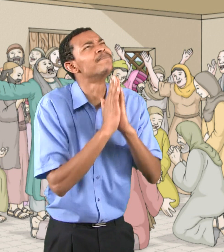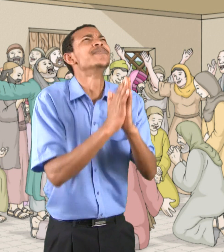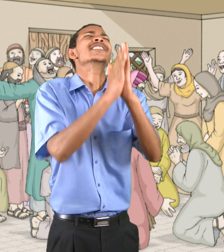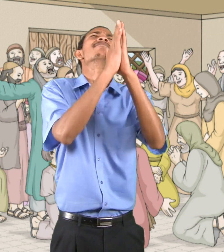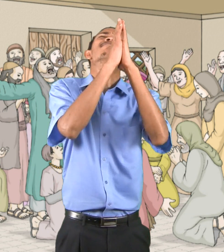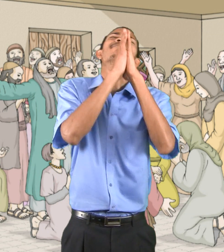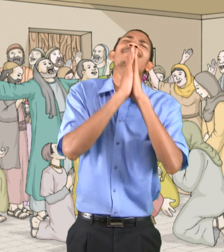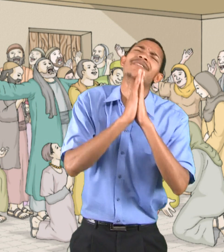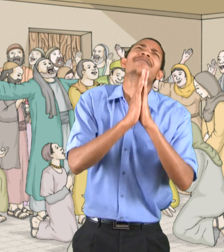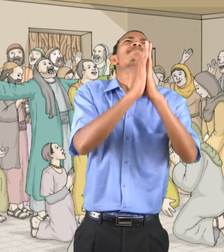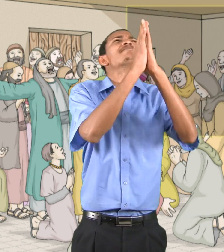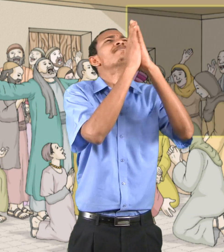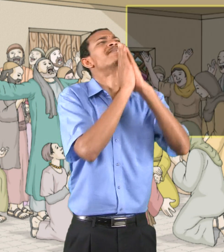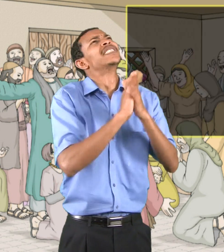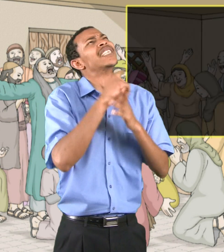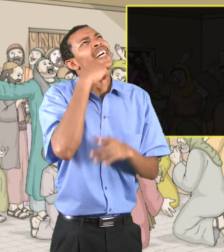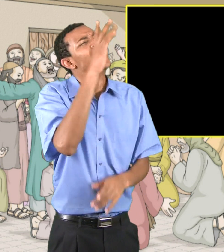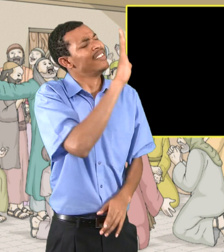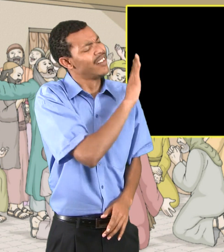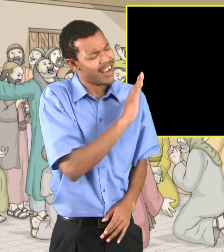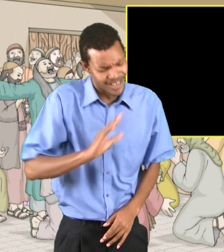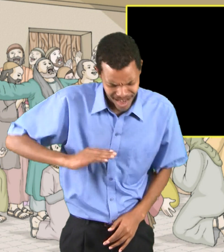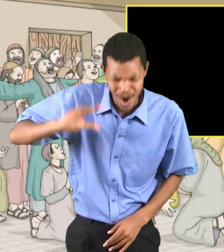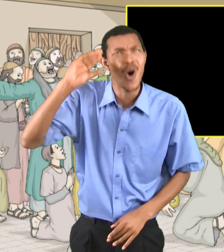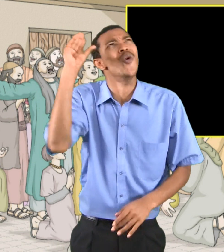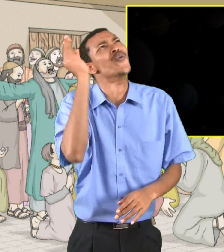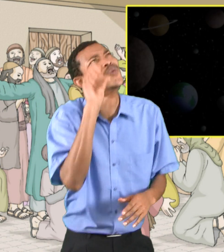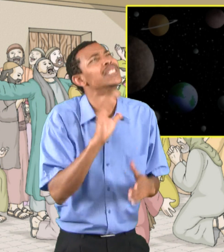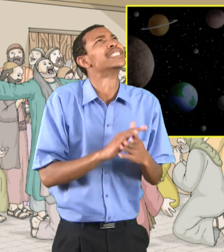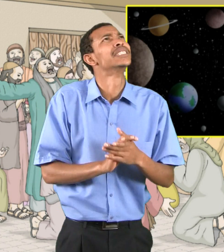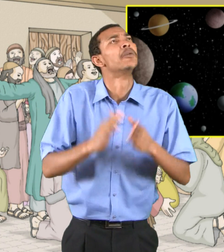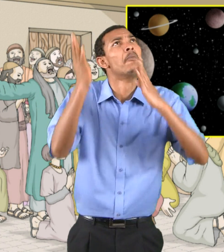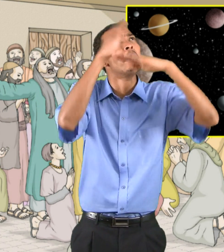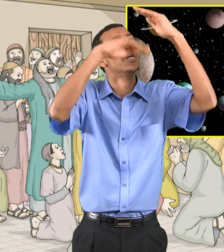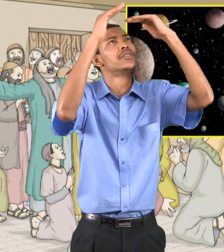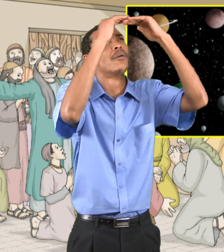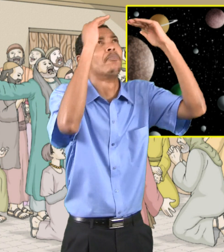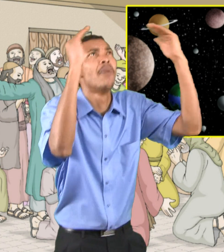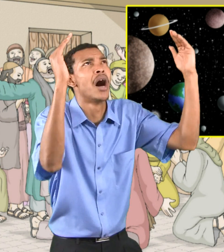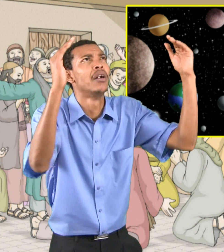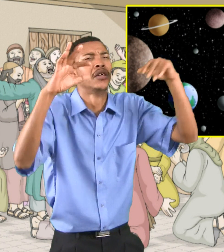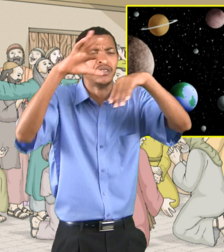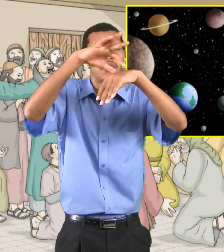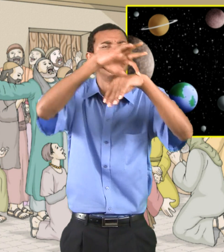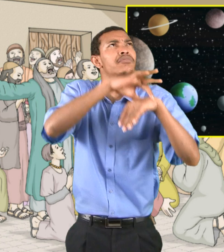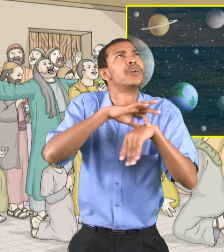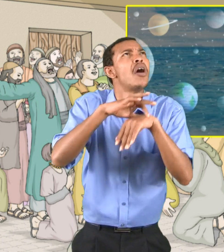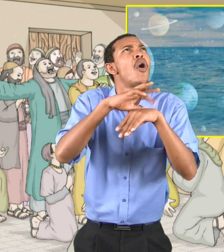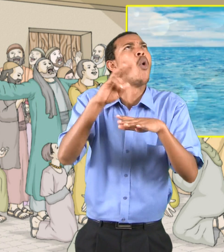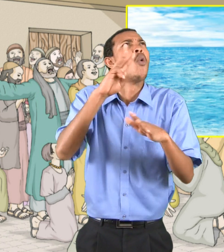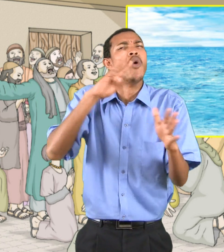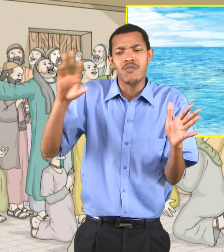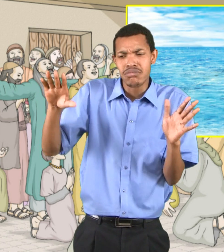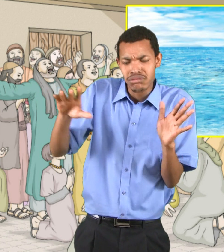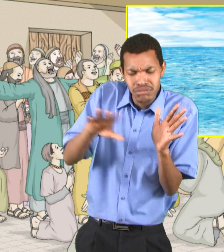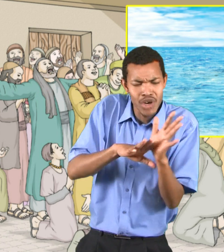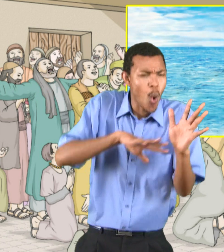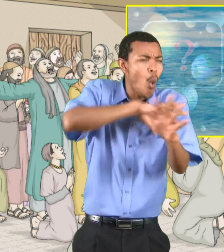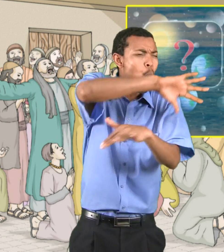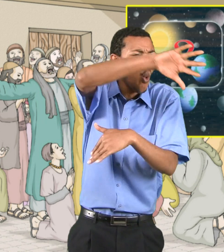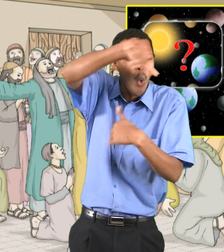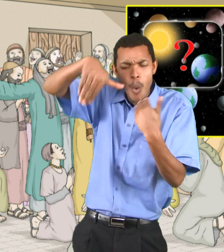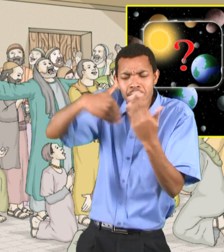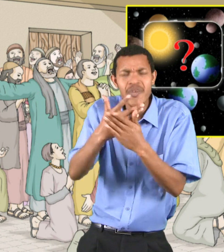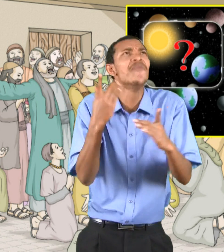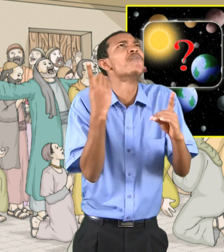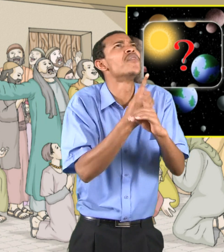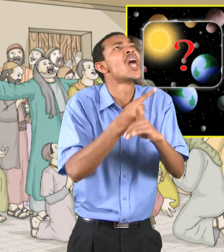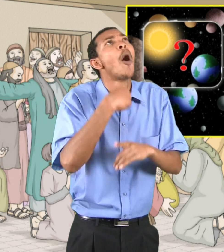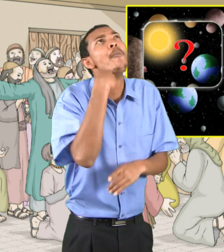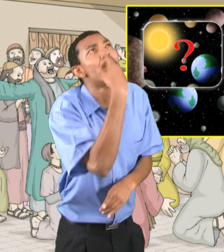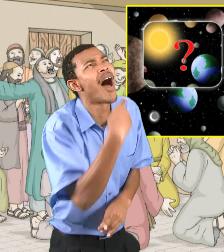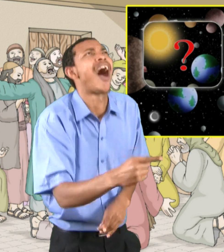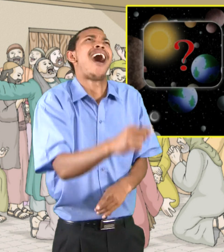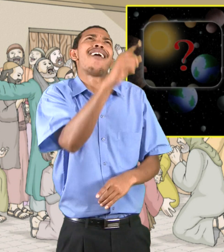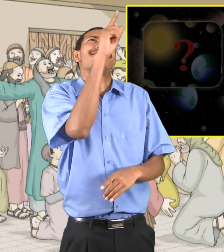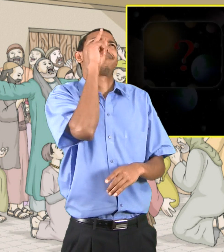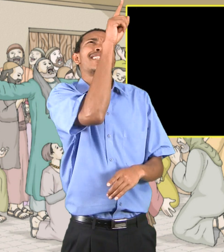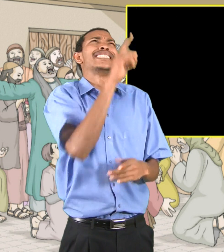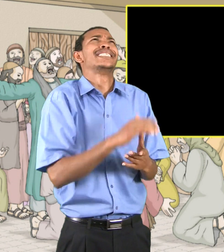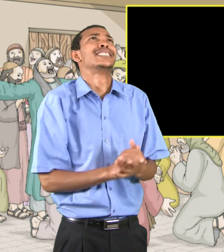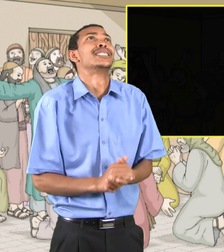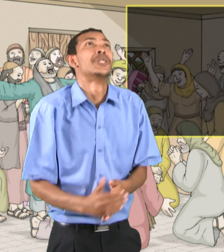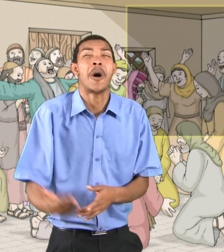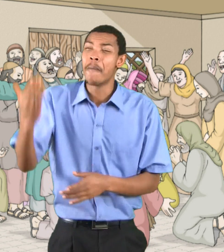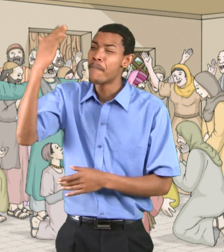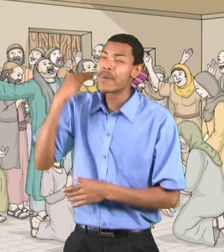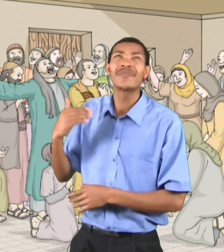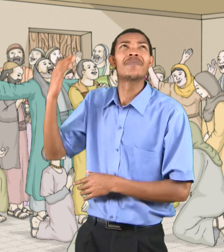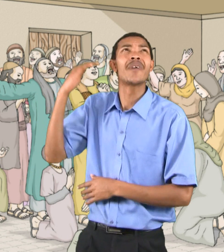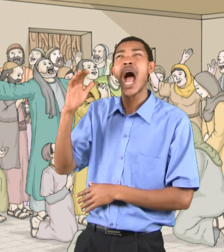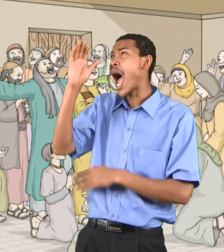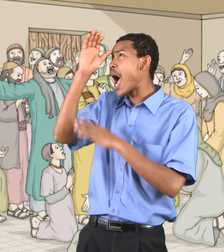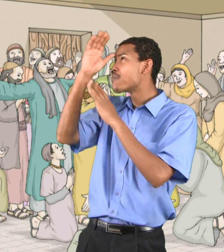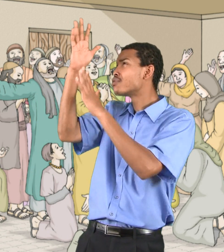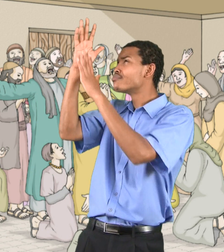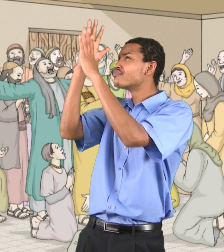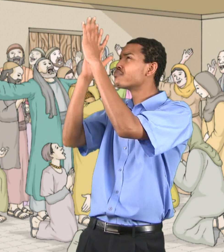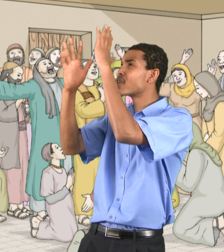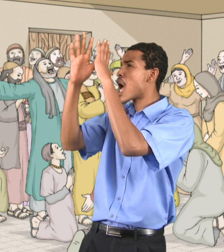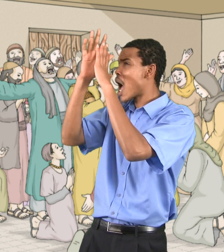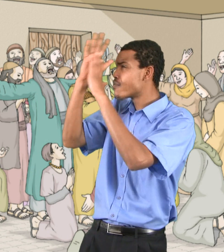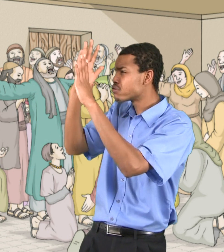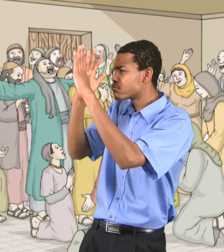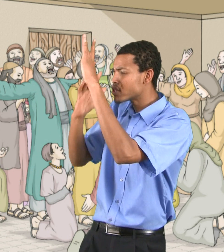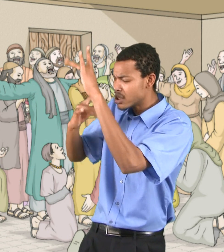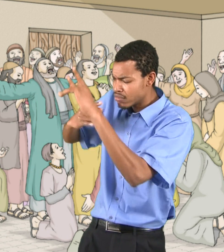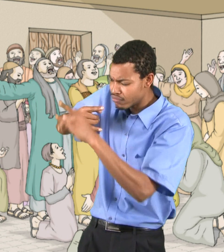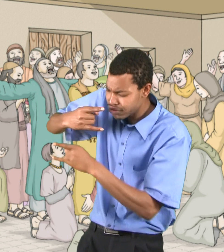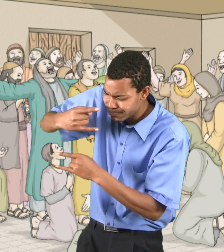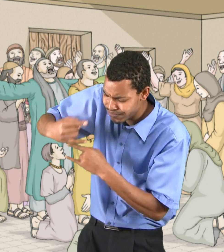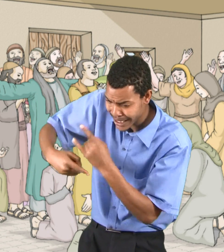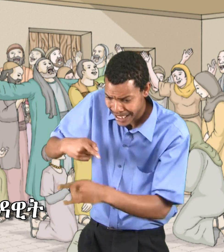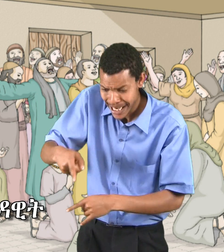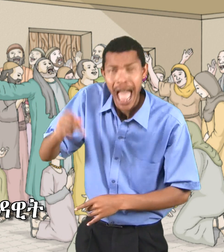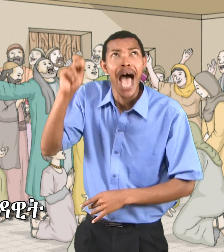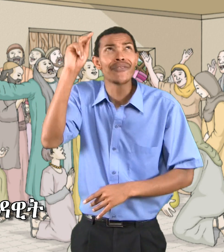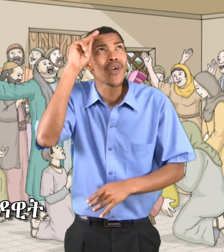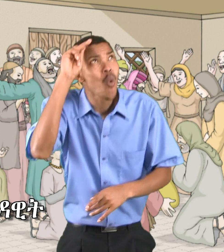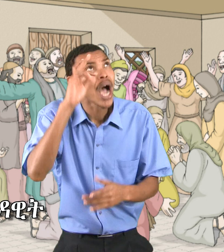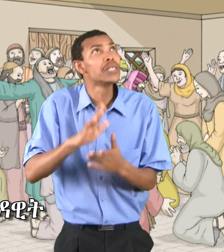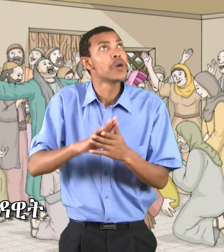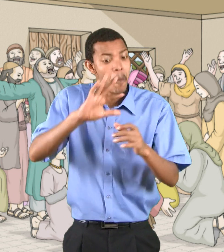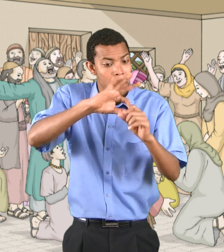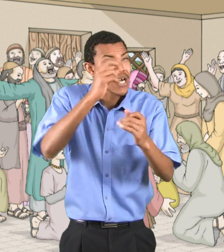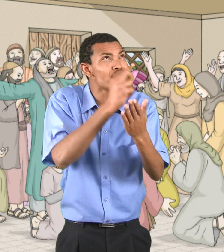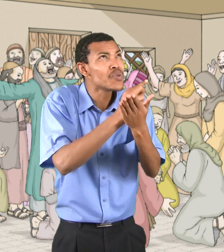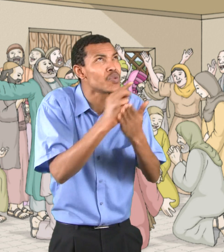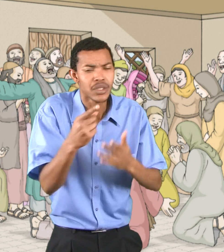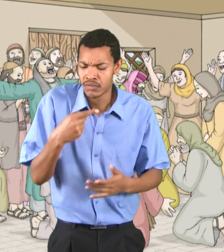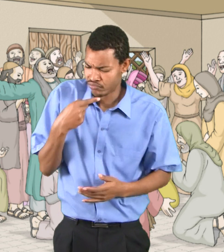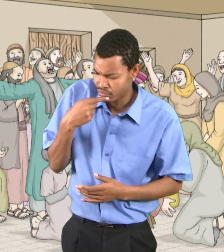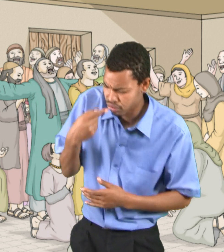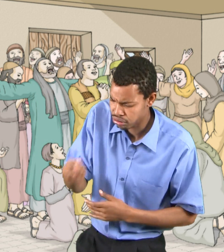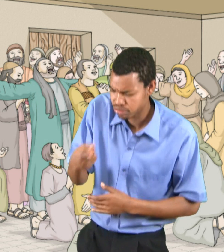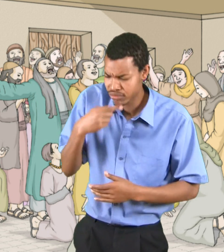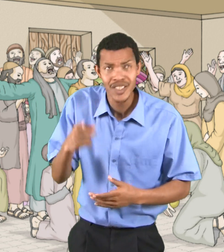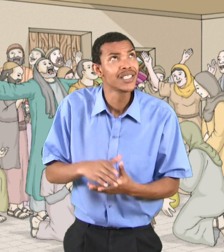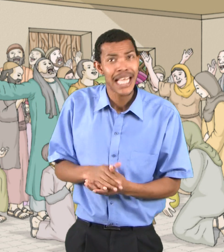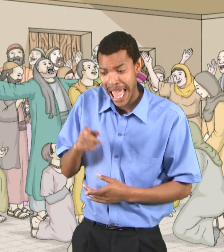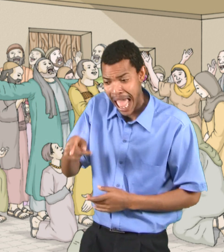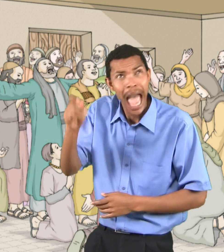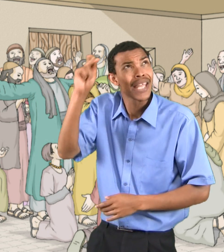“Sovereign Lord,” they said, “You made the heaven and the earth and the sea and everything in them.